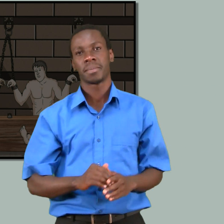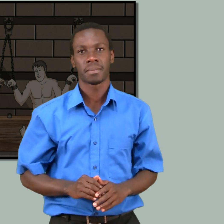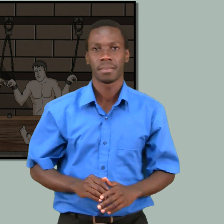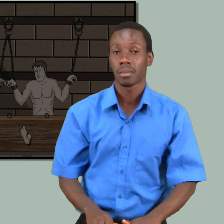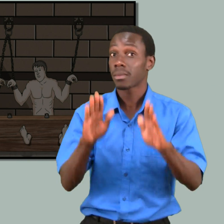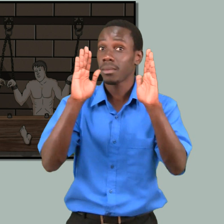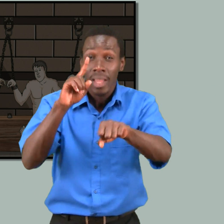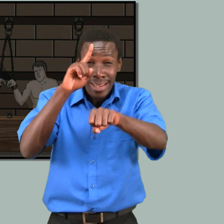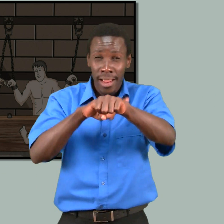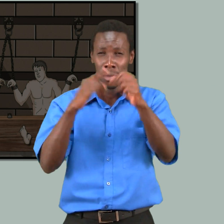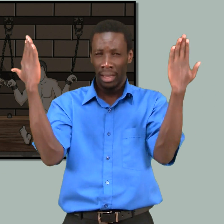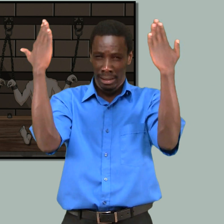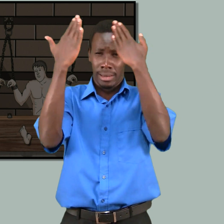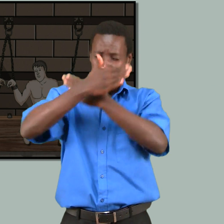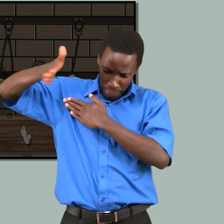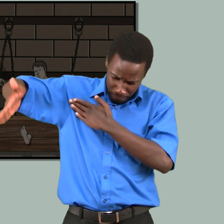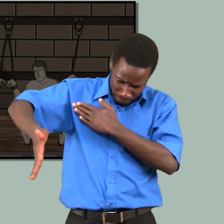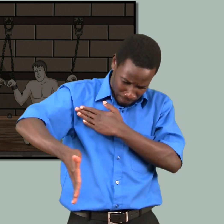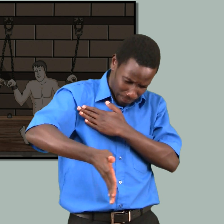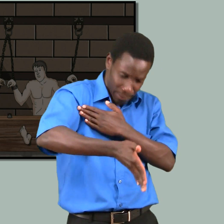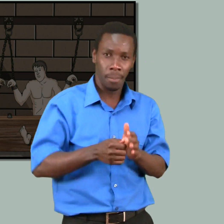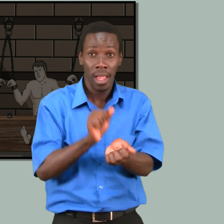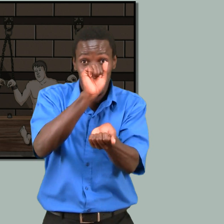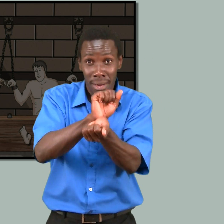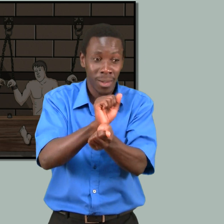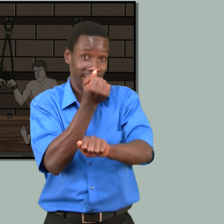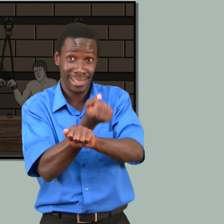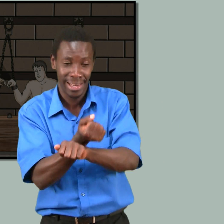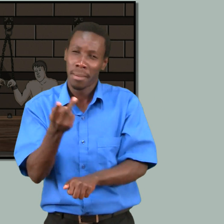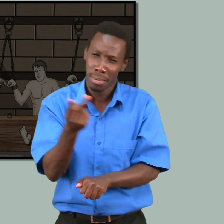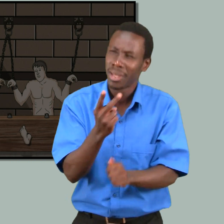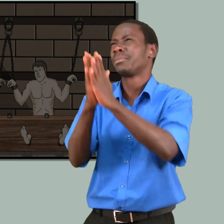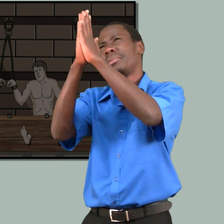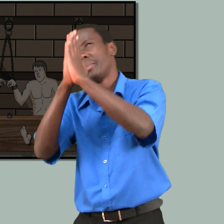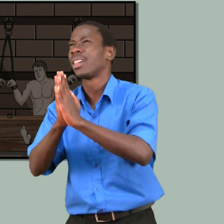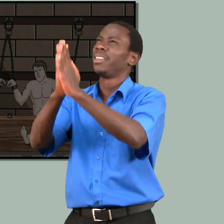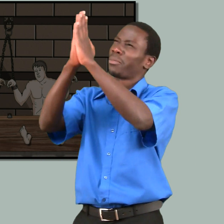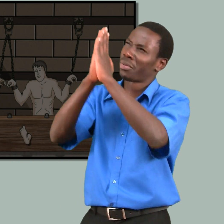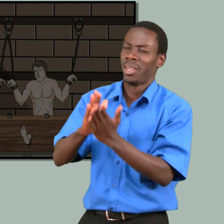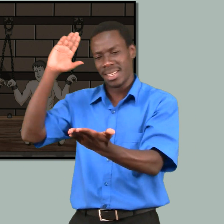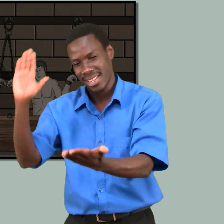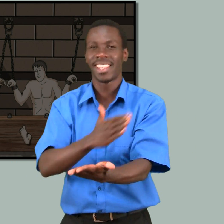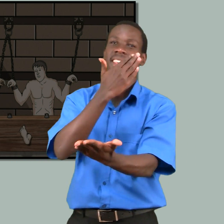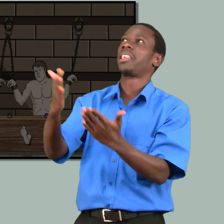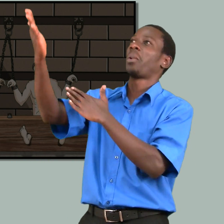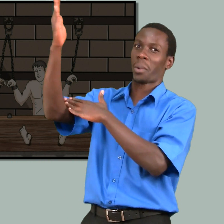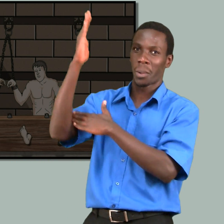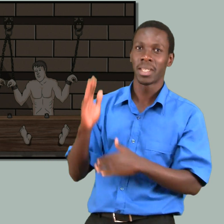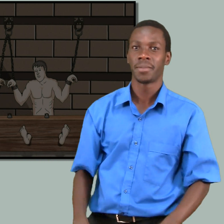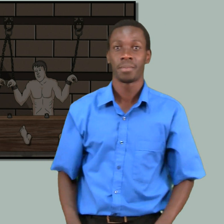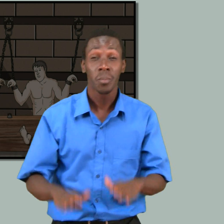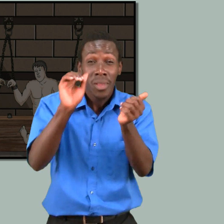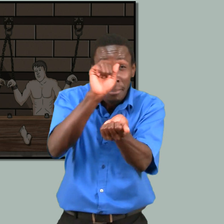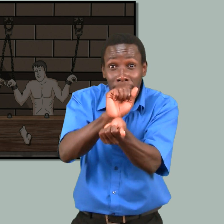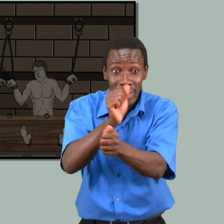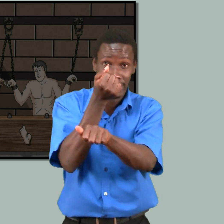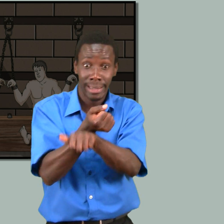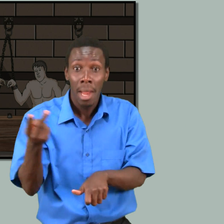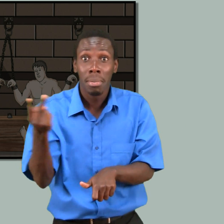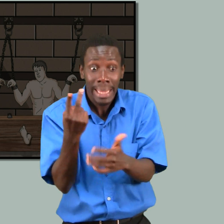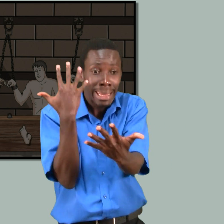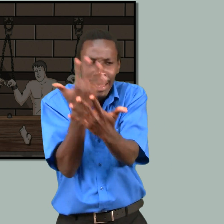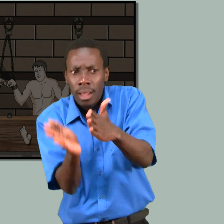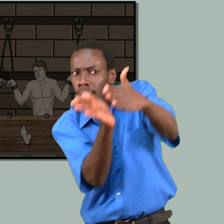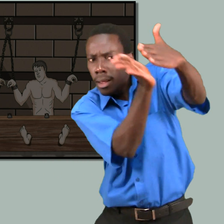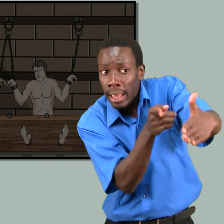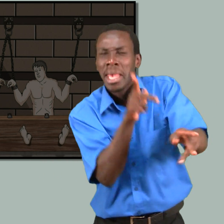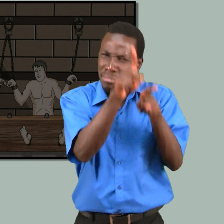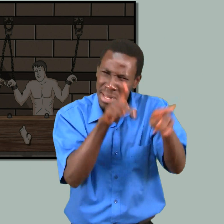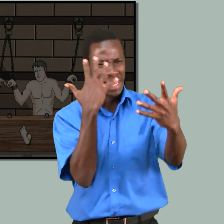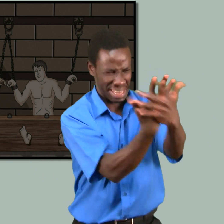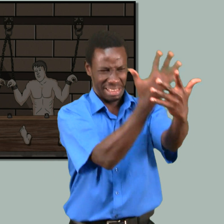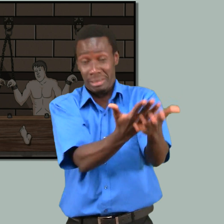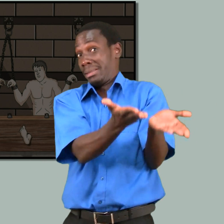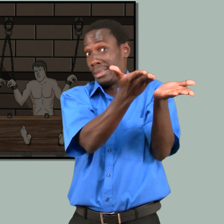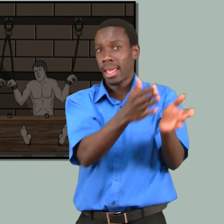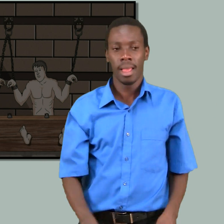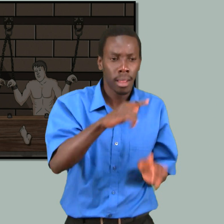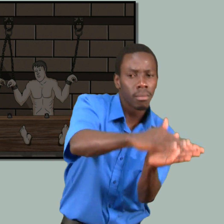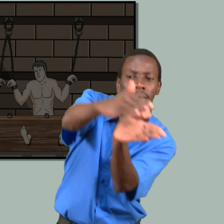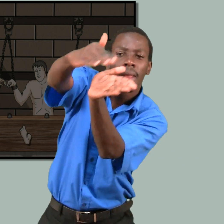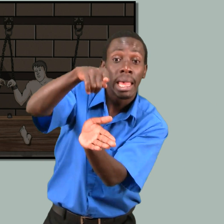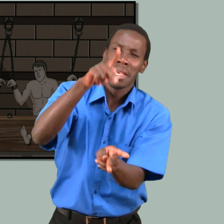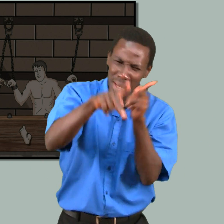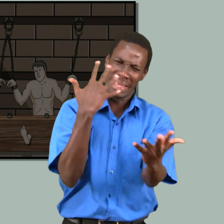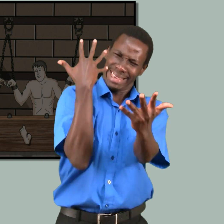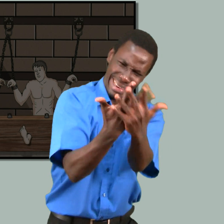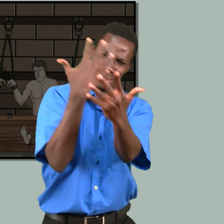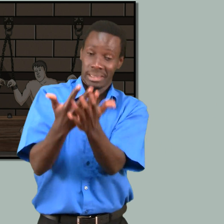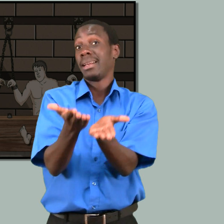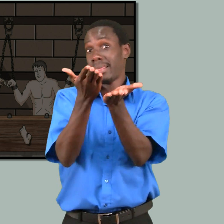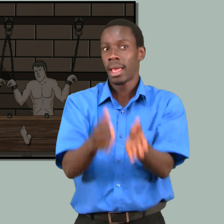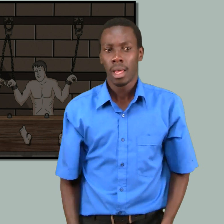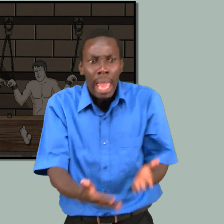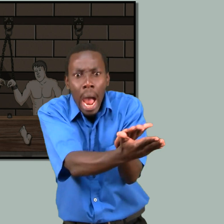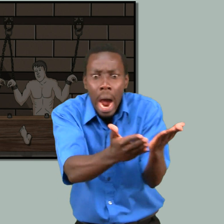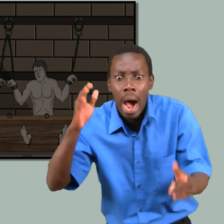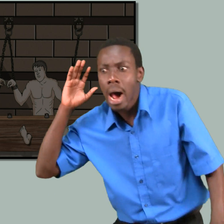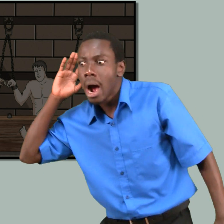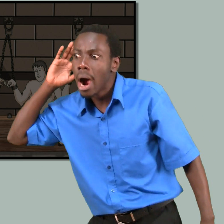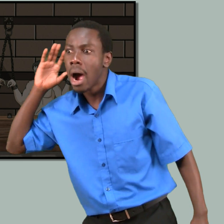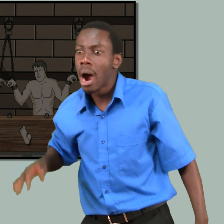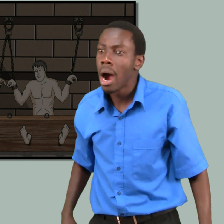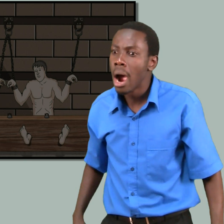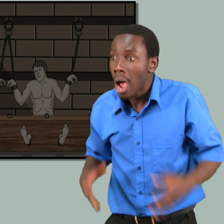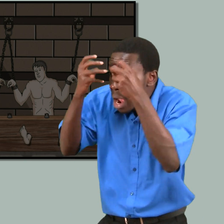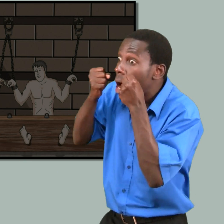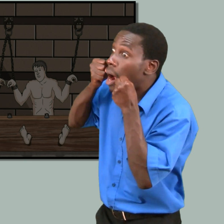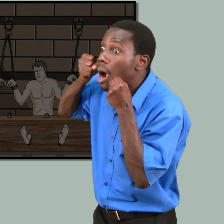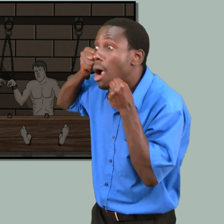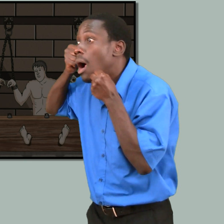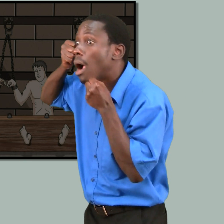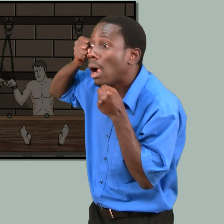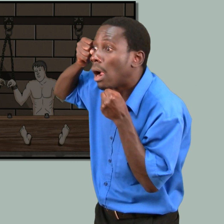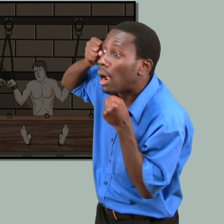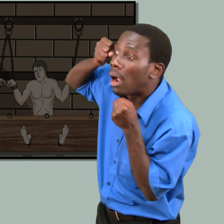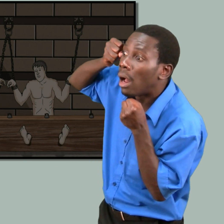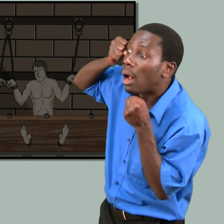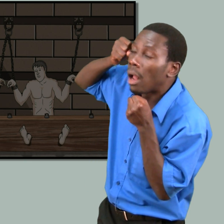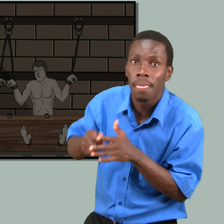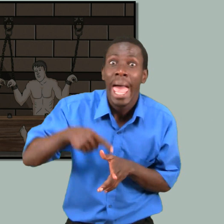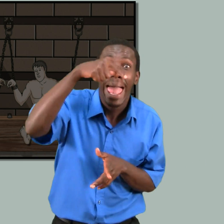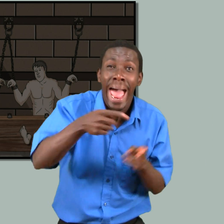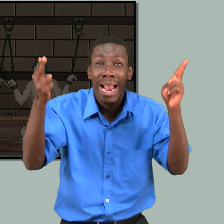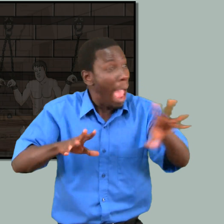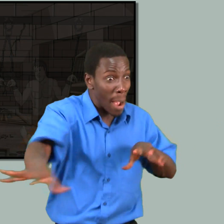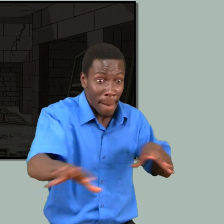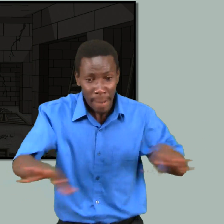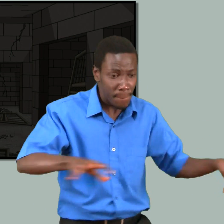About midnight Paul and Silas were praying and singing hymns to God, and the other prisoners were listening to them.